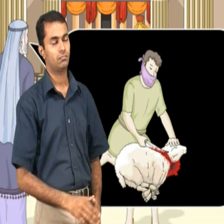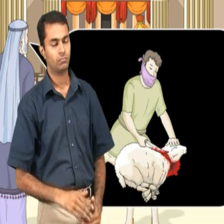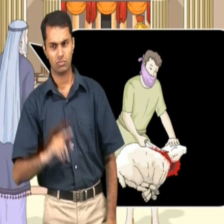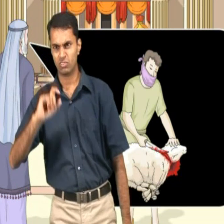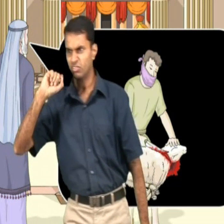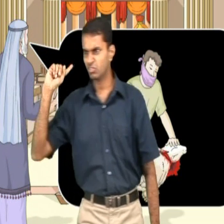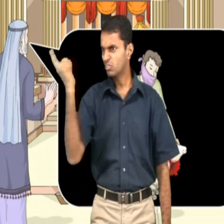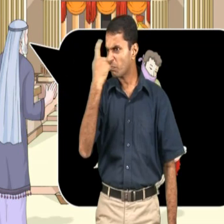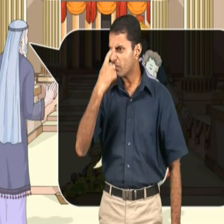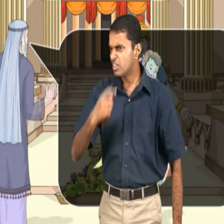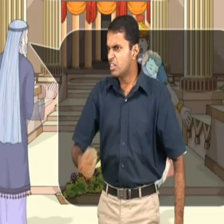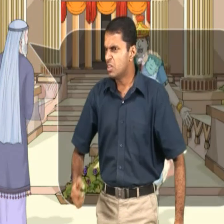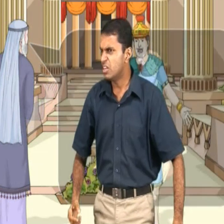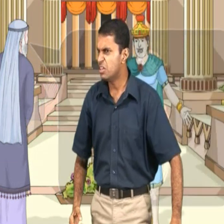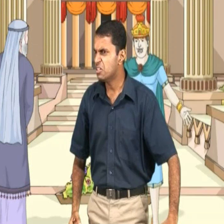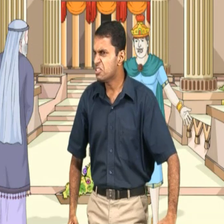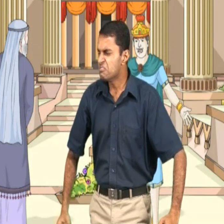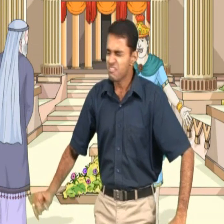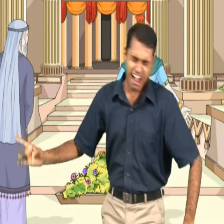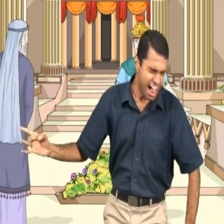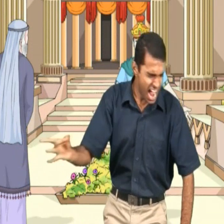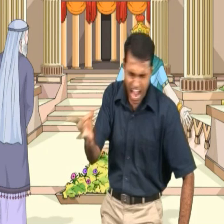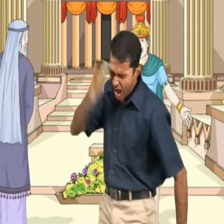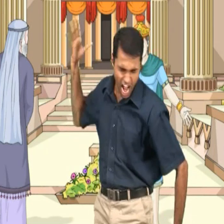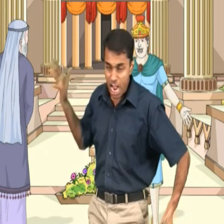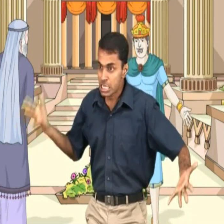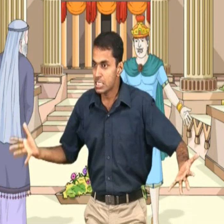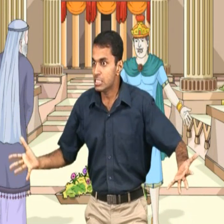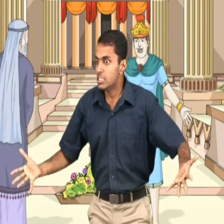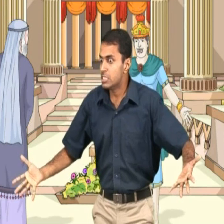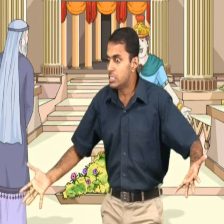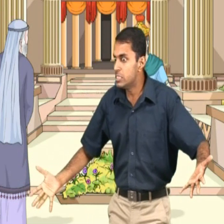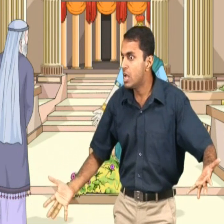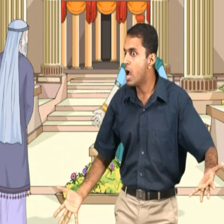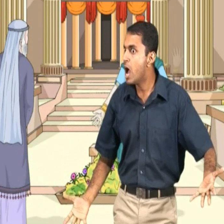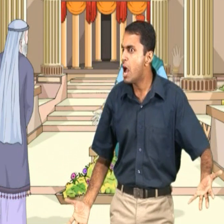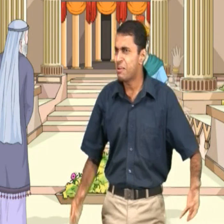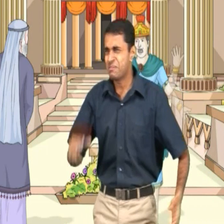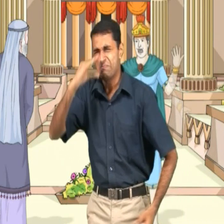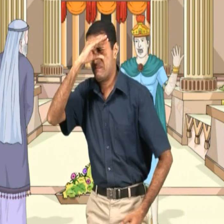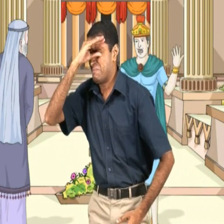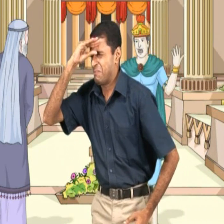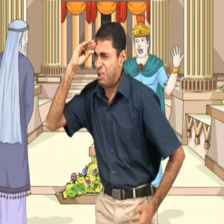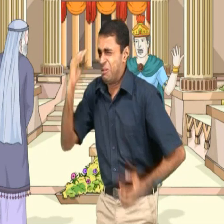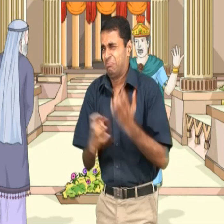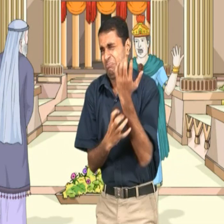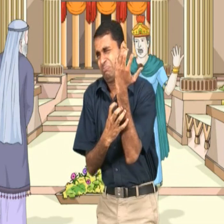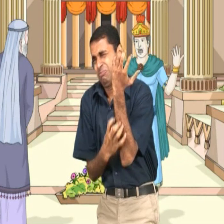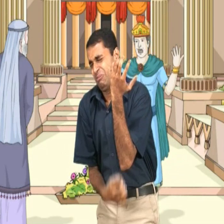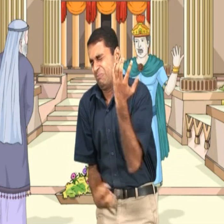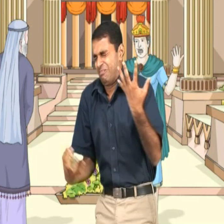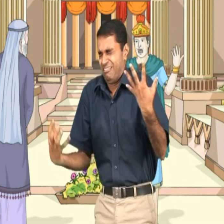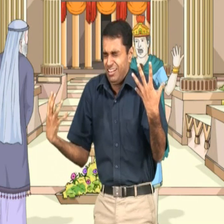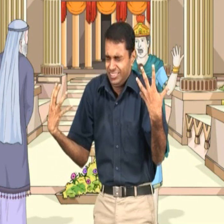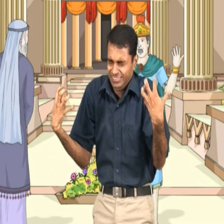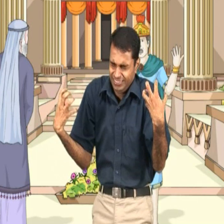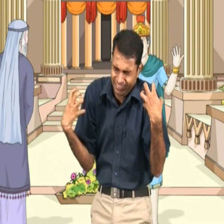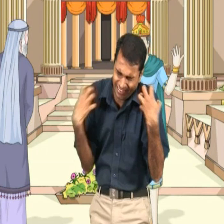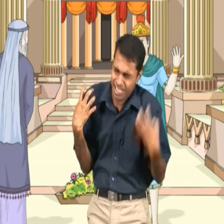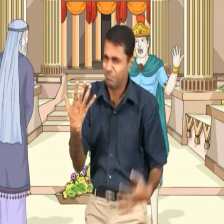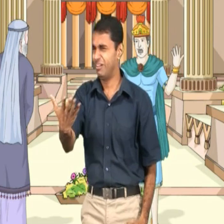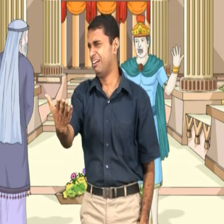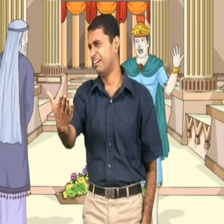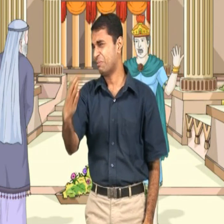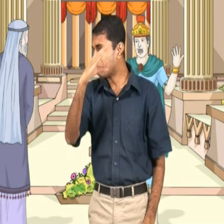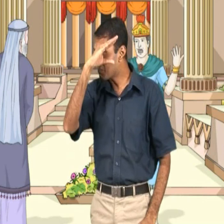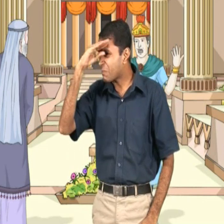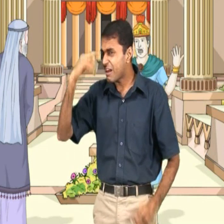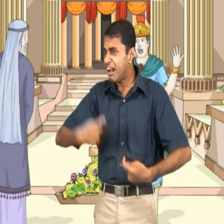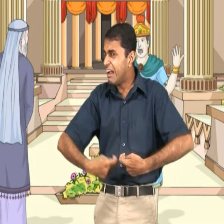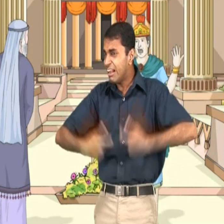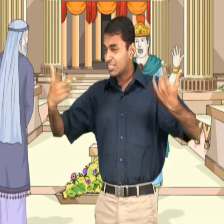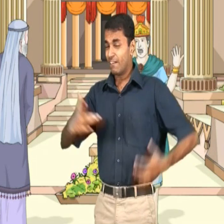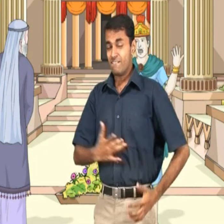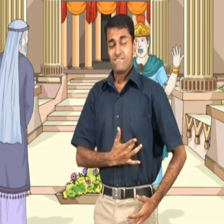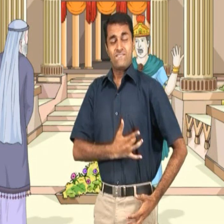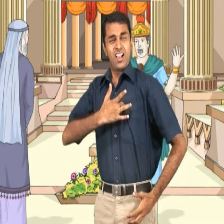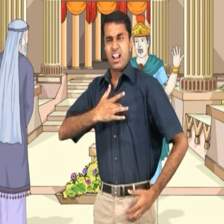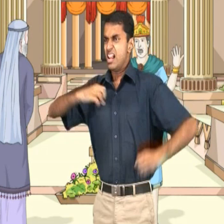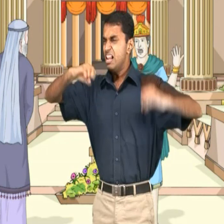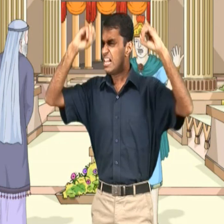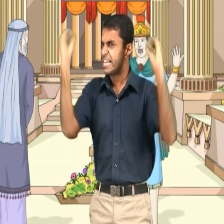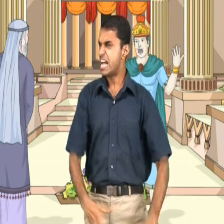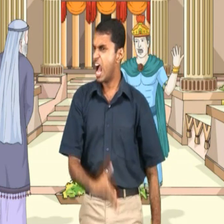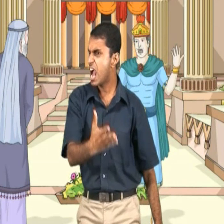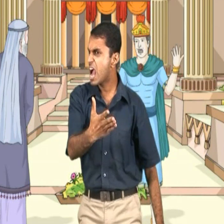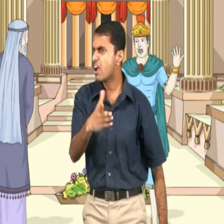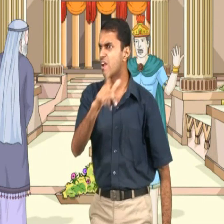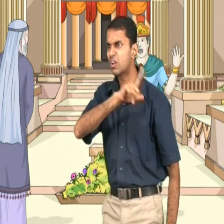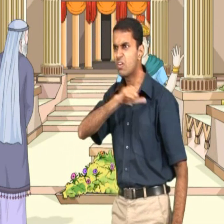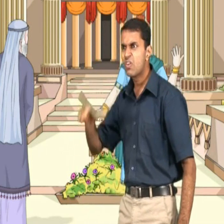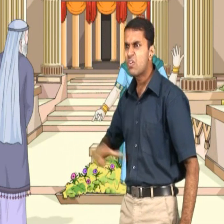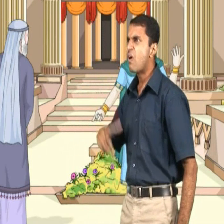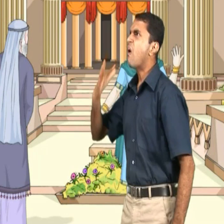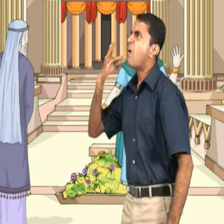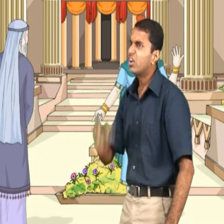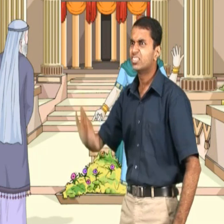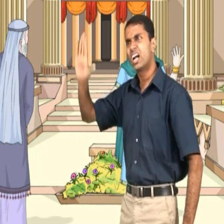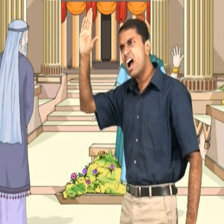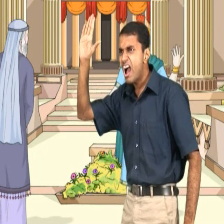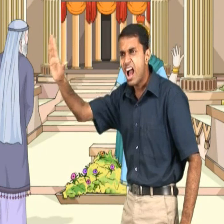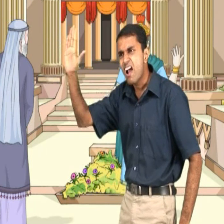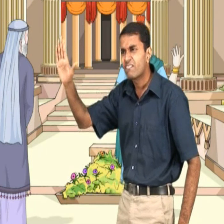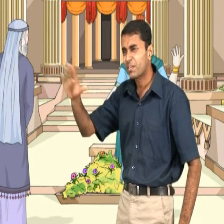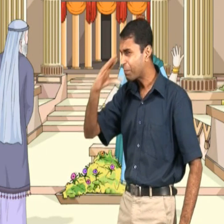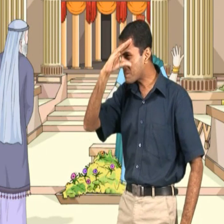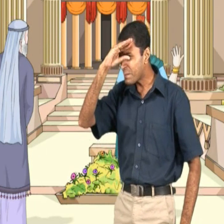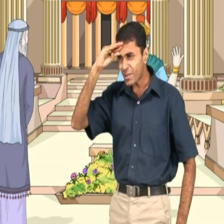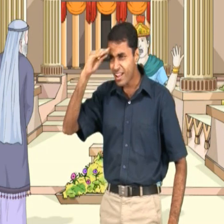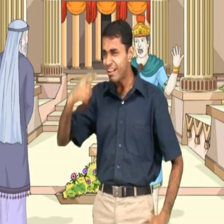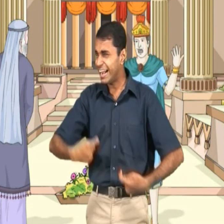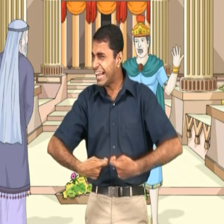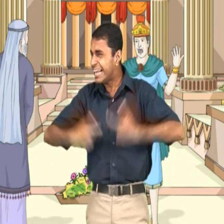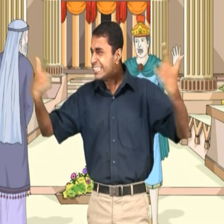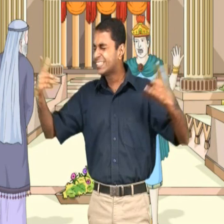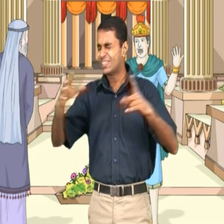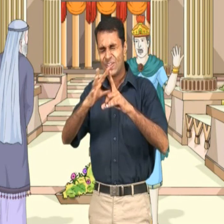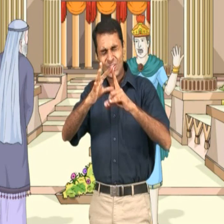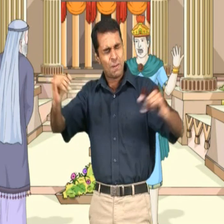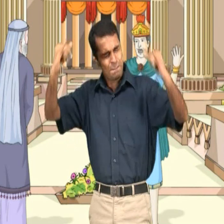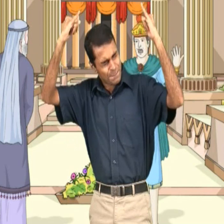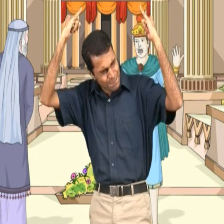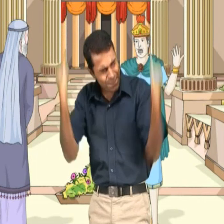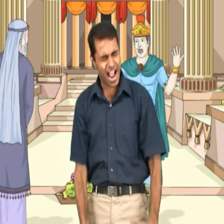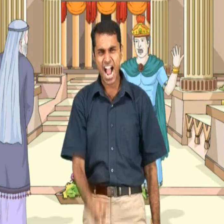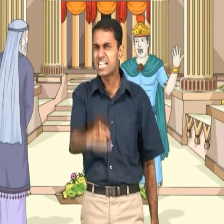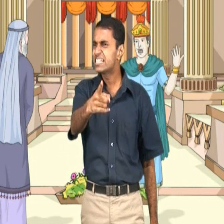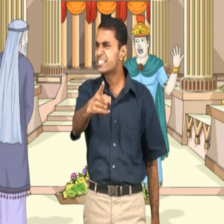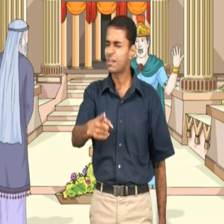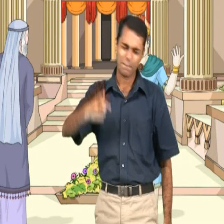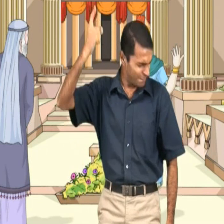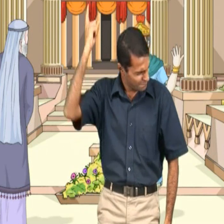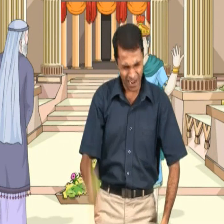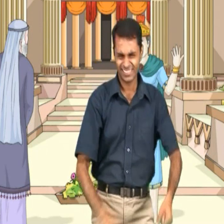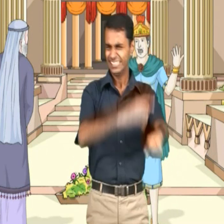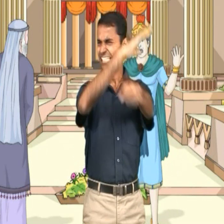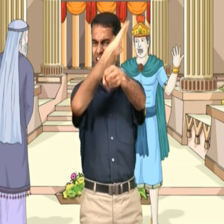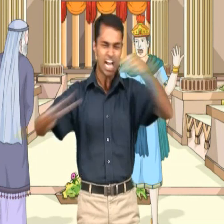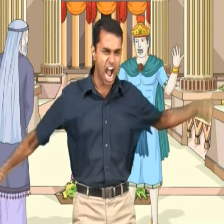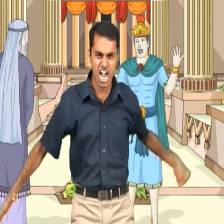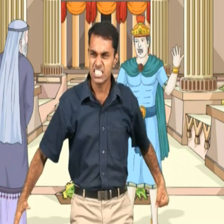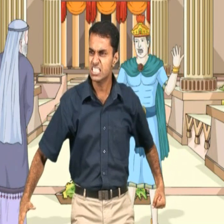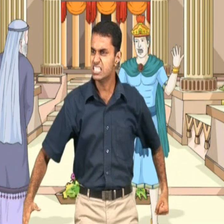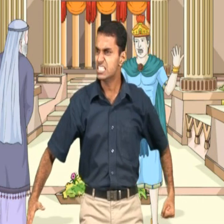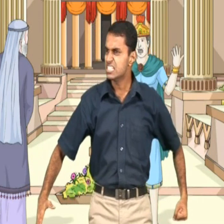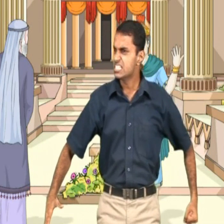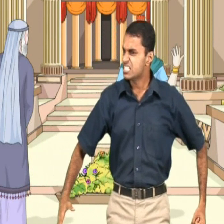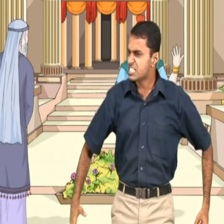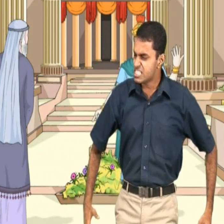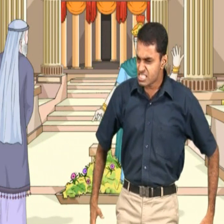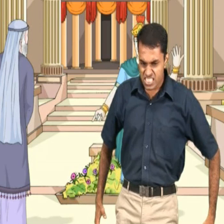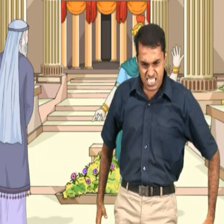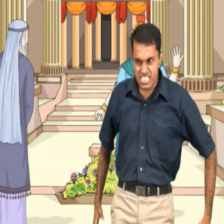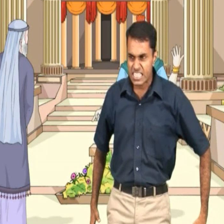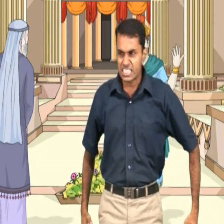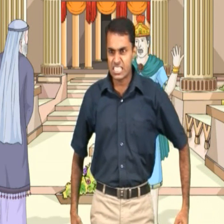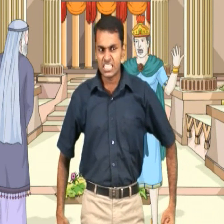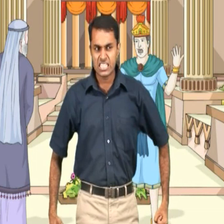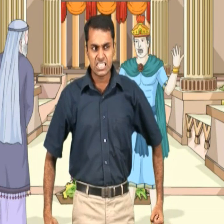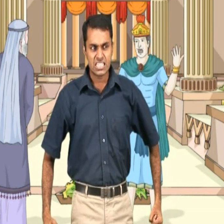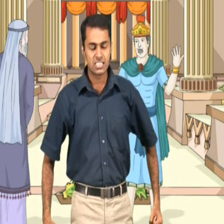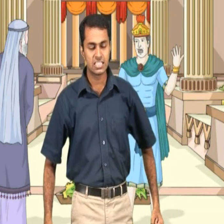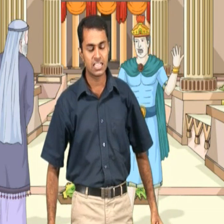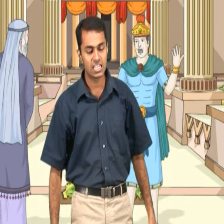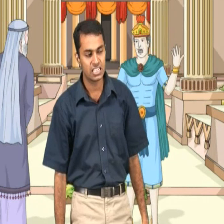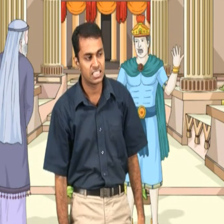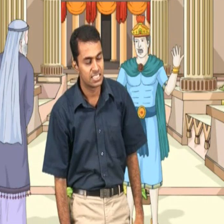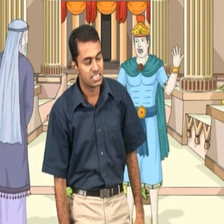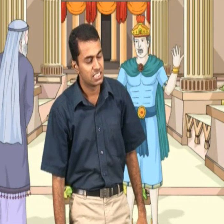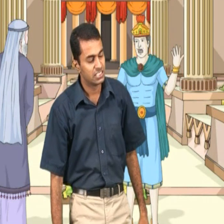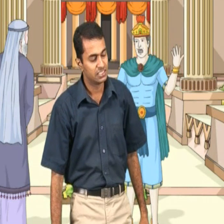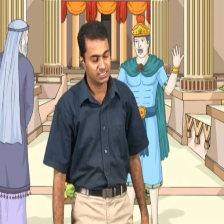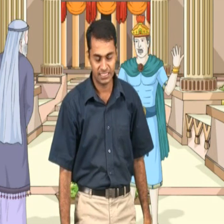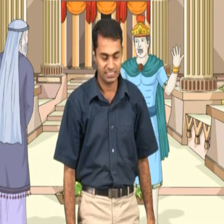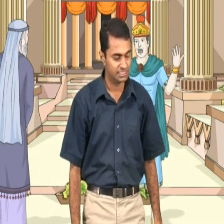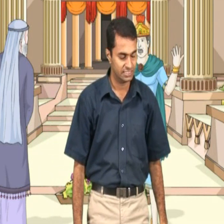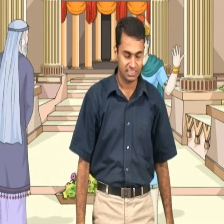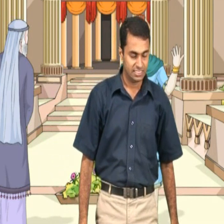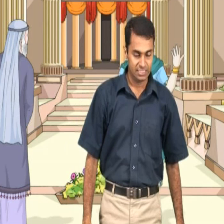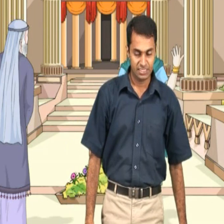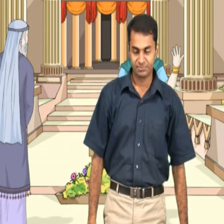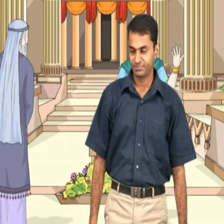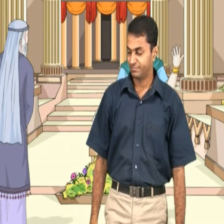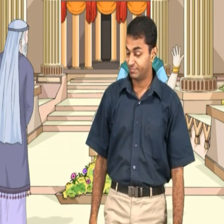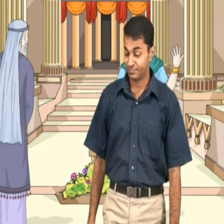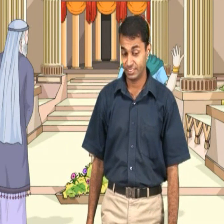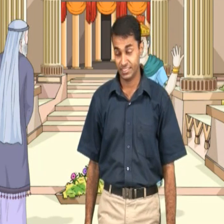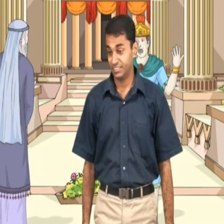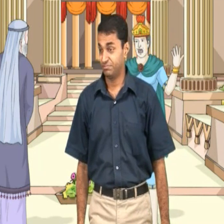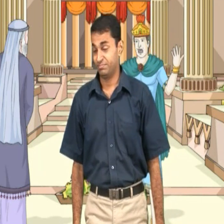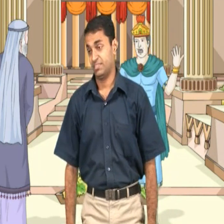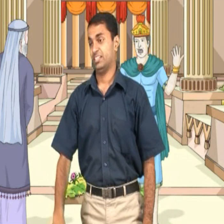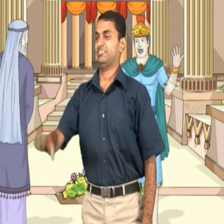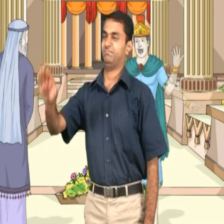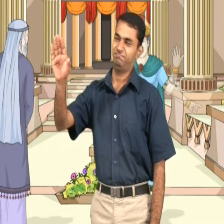David burned with anger against the man and said to Nathan: “As surely as the LORD lives, the man who did this deserves to die!